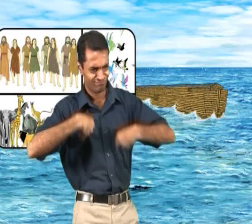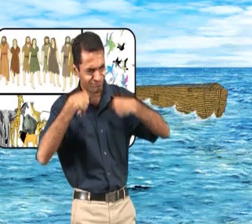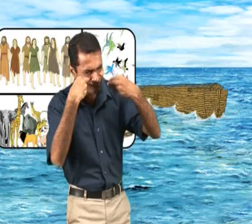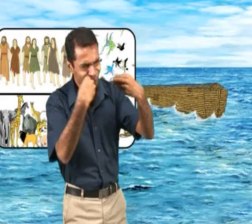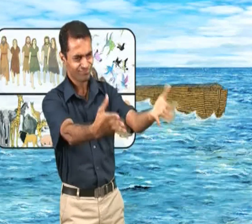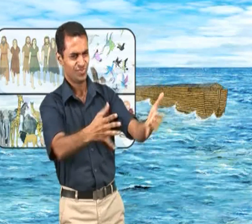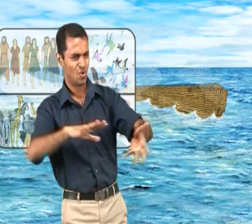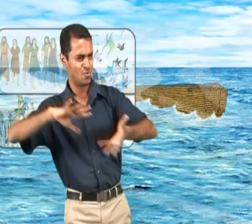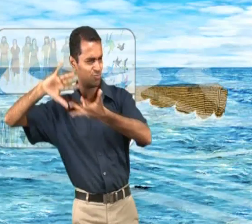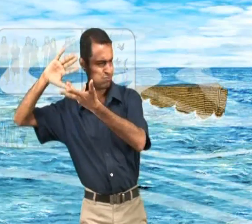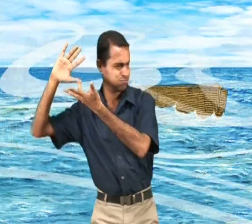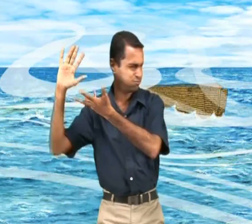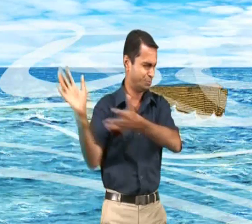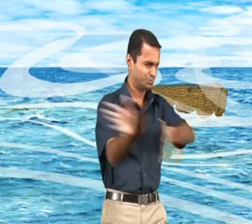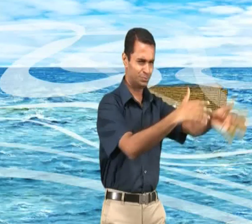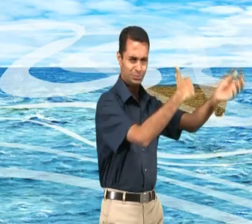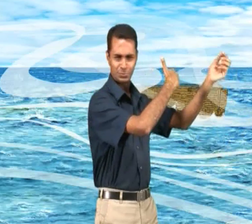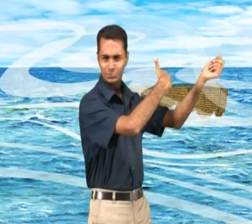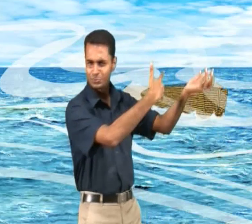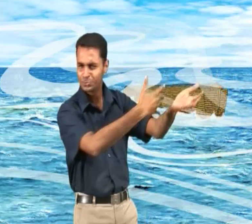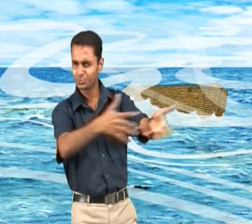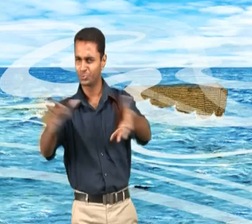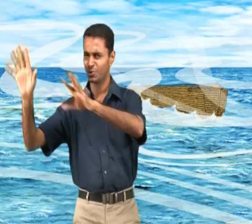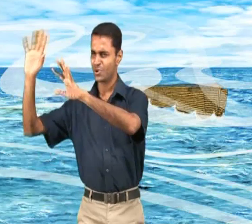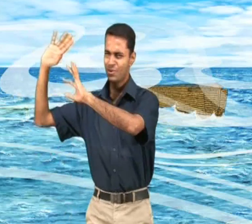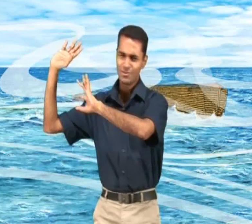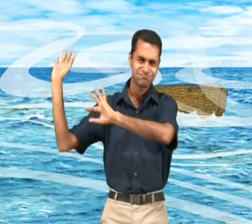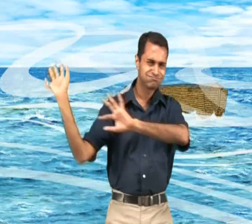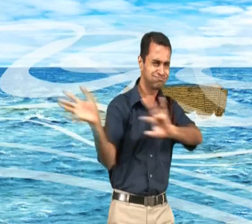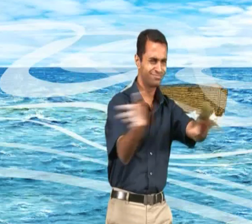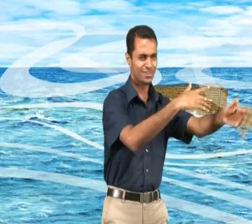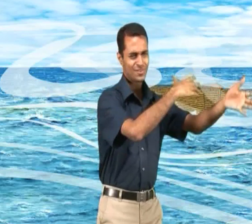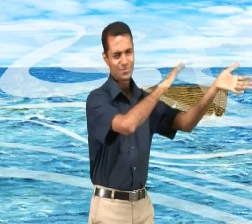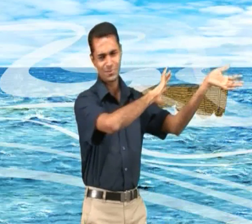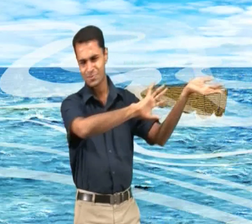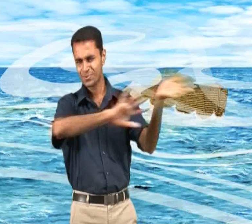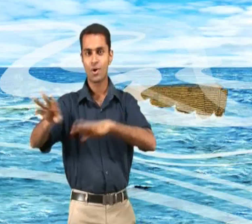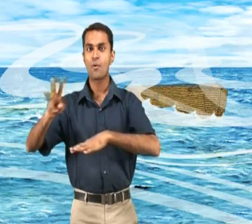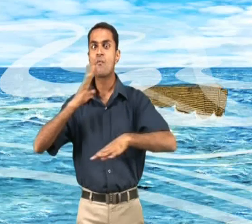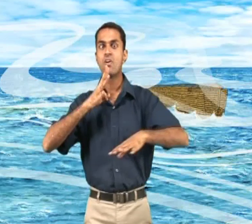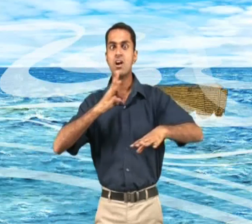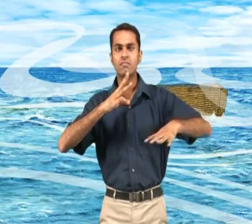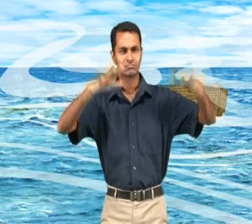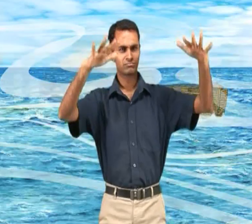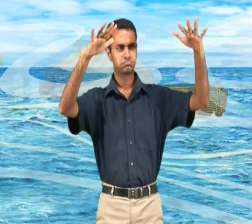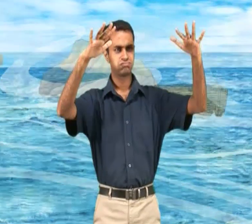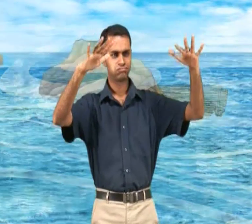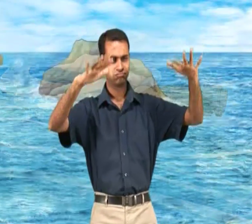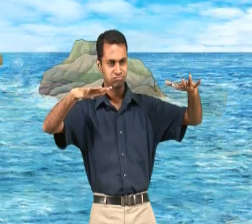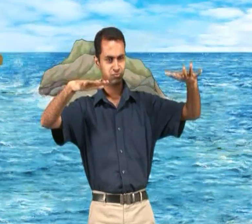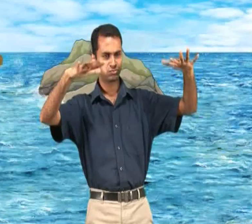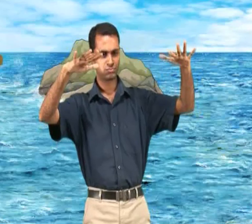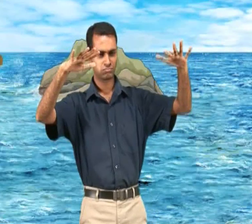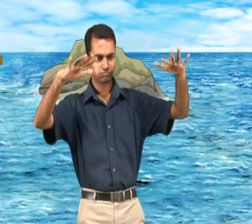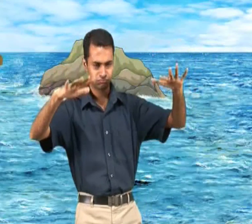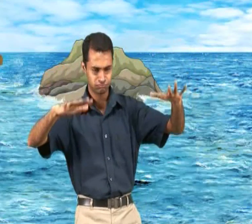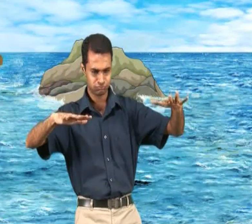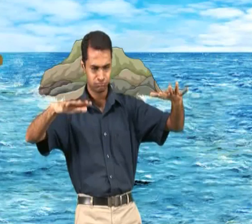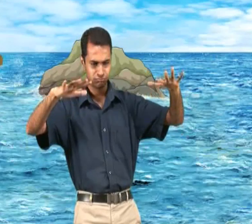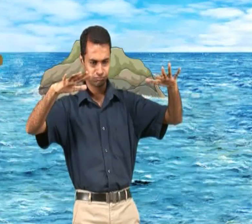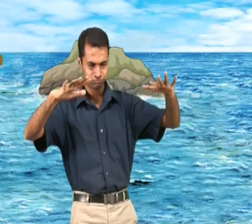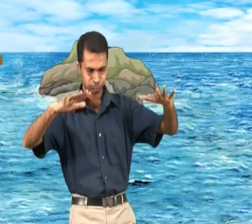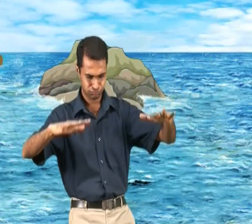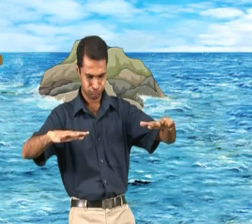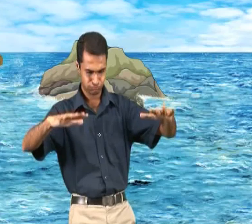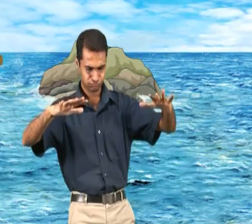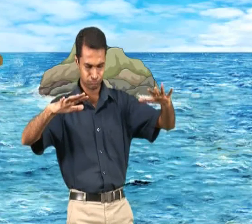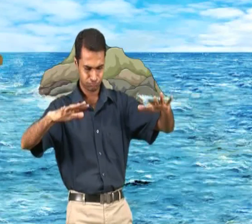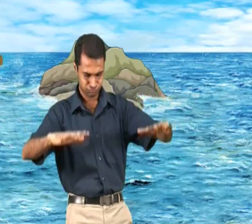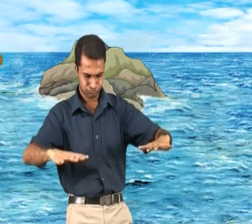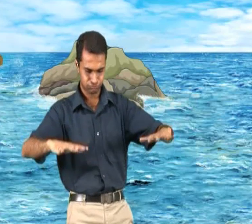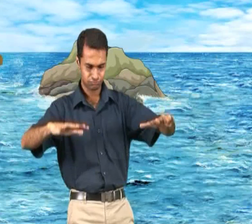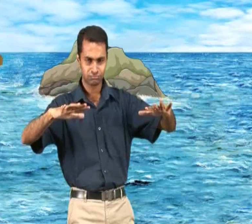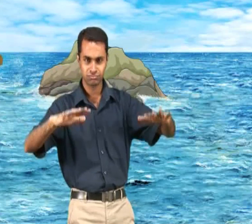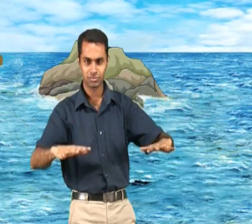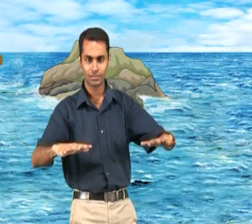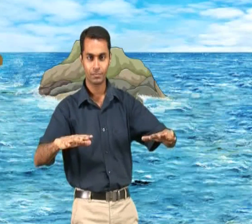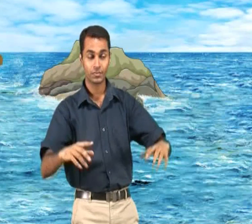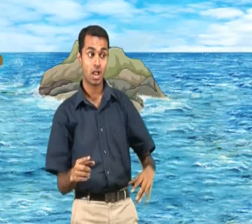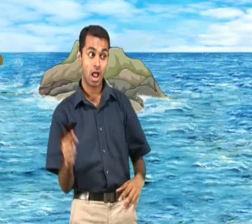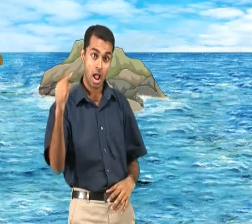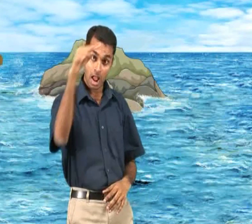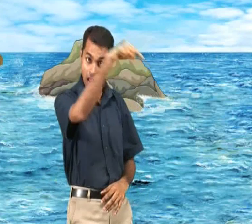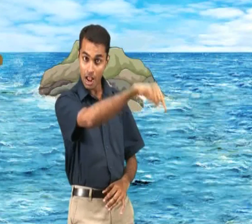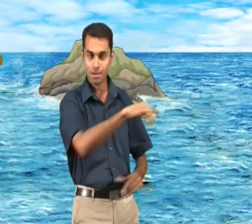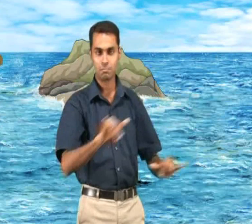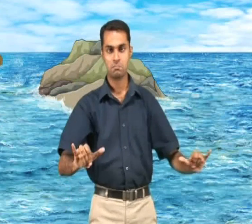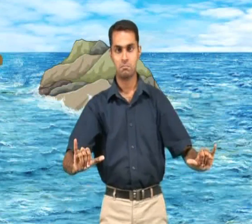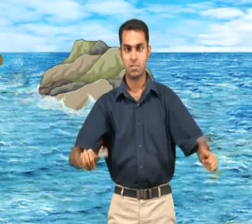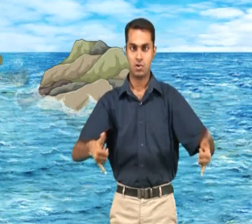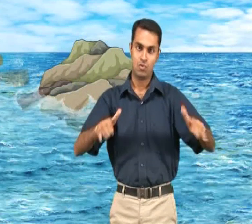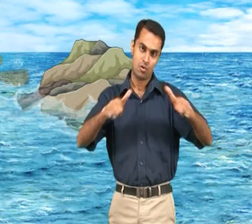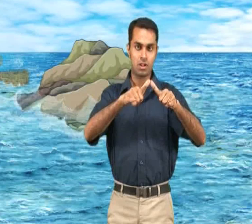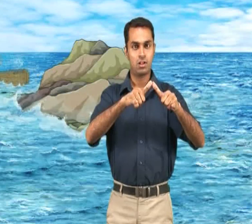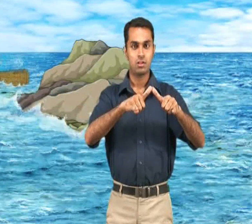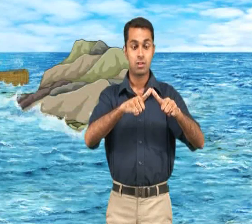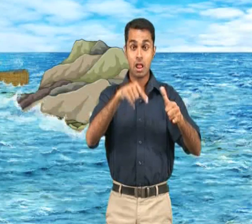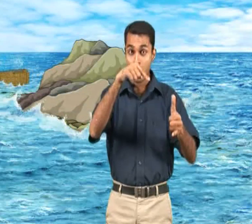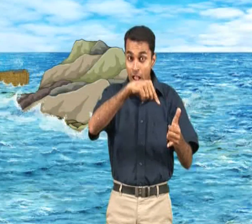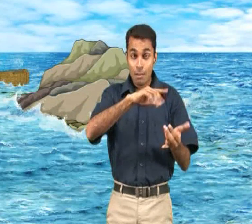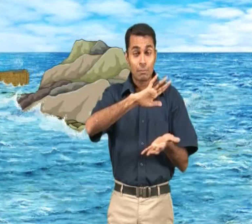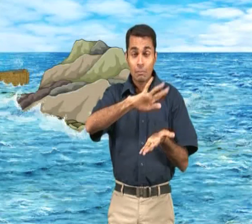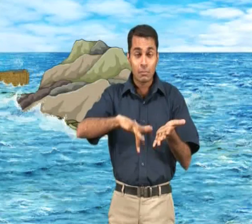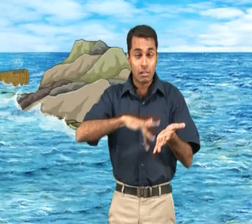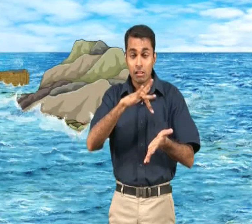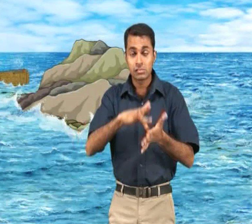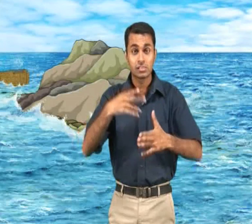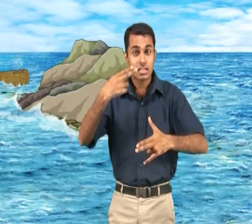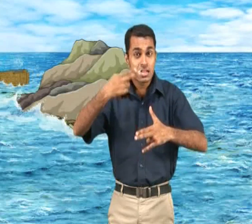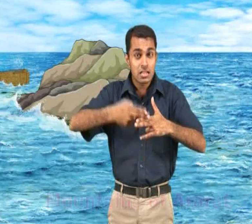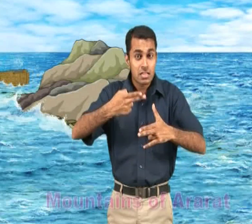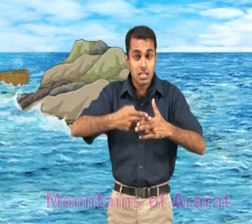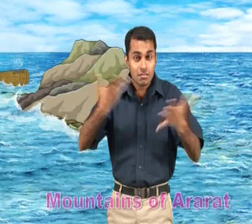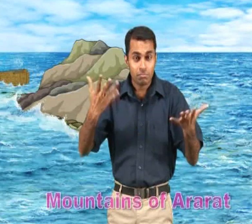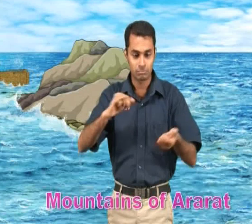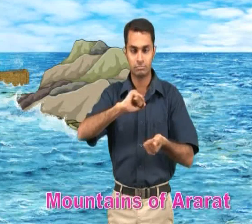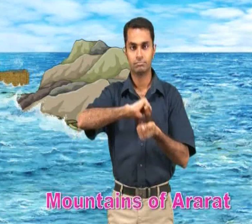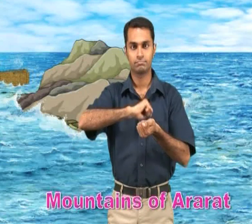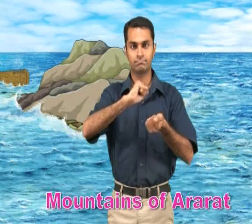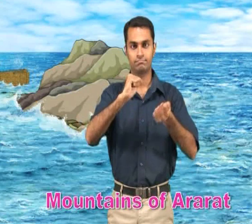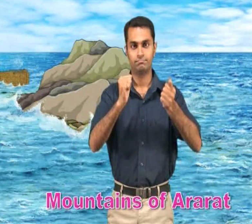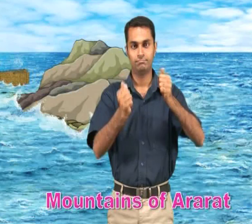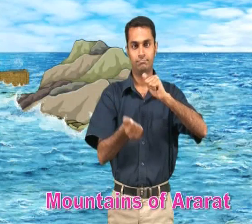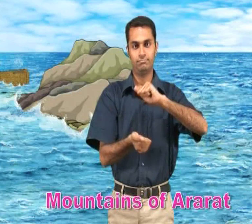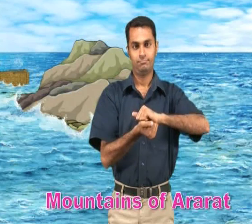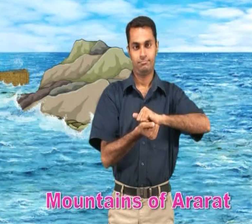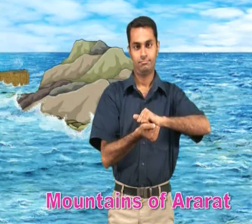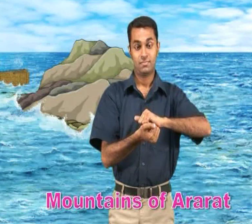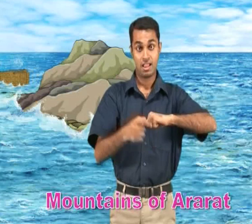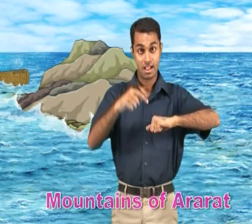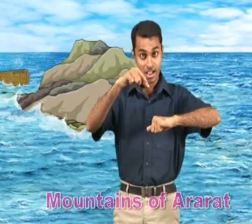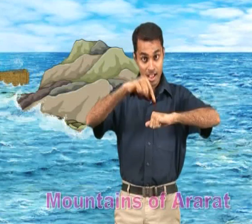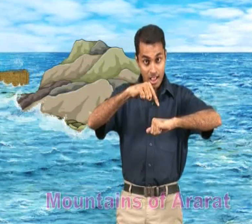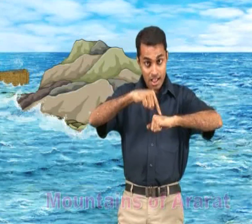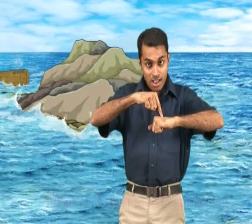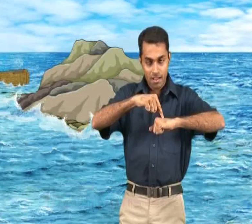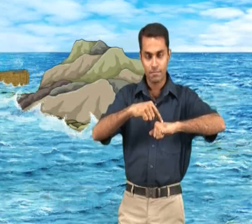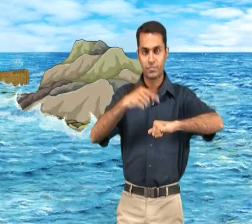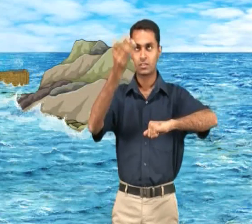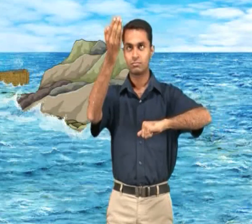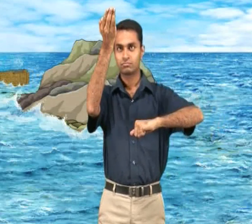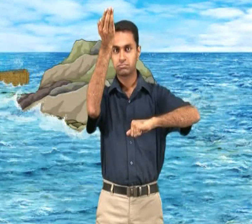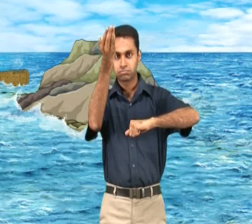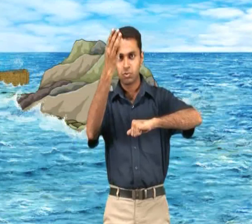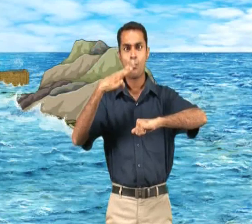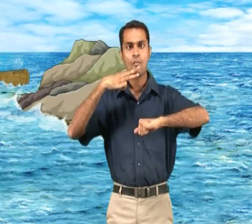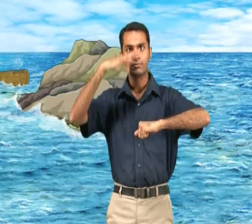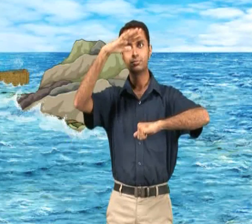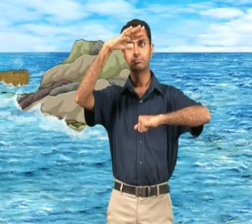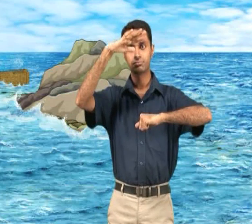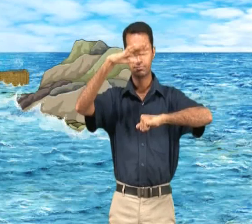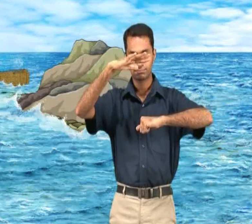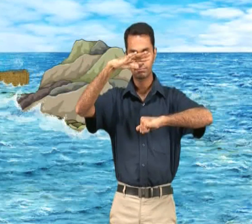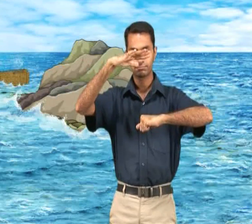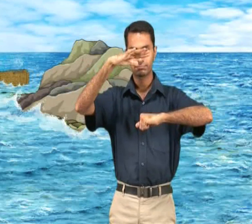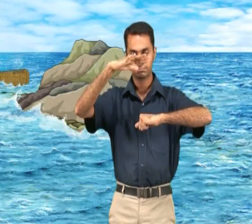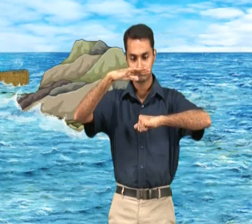And God sent a wind over the earth, and the waters began to subside. The springs of the deep and the floodgates of the heavens were closed, and the rain from the sky was restrained.